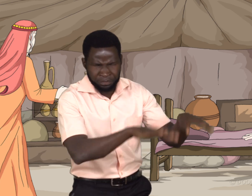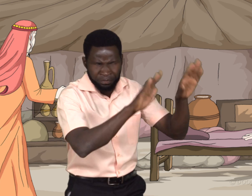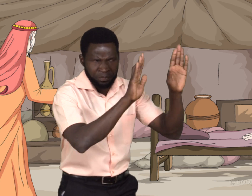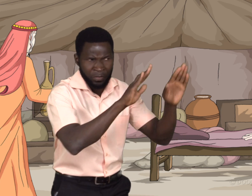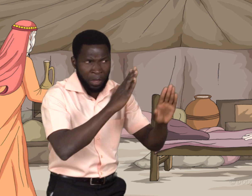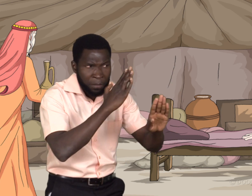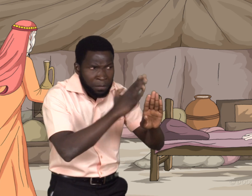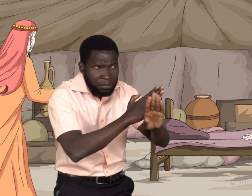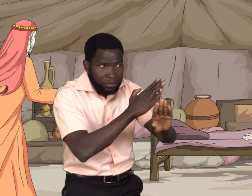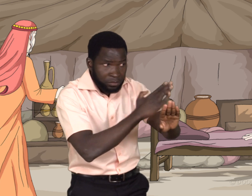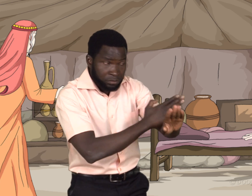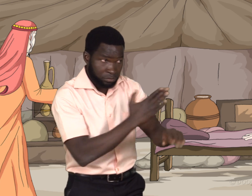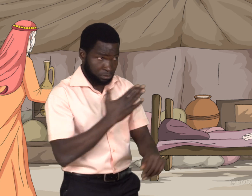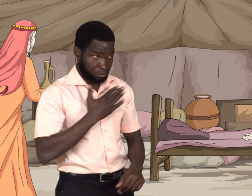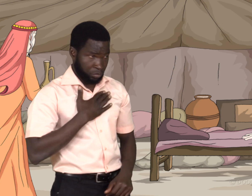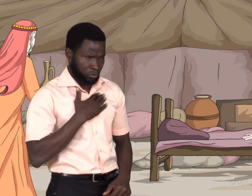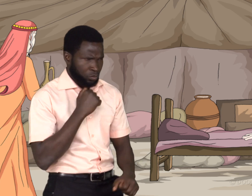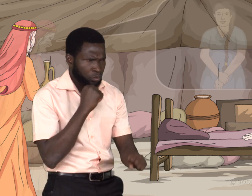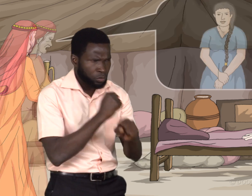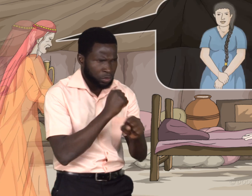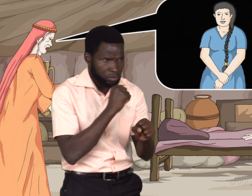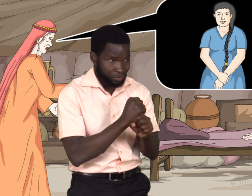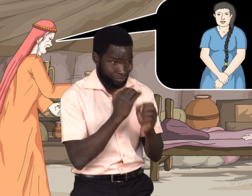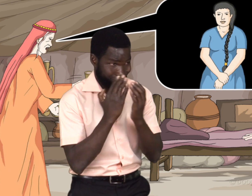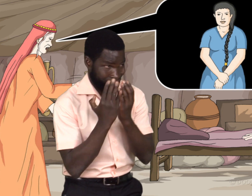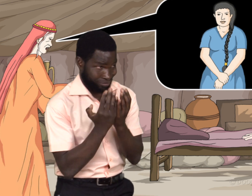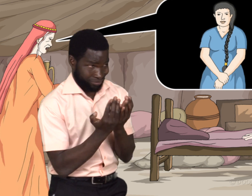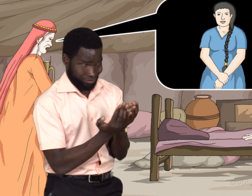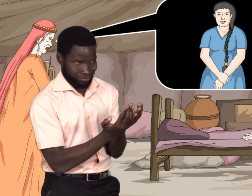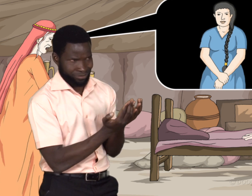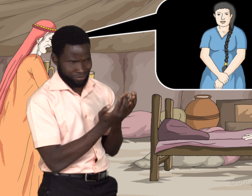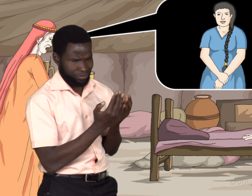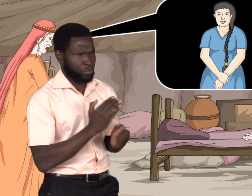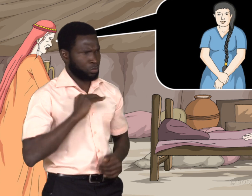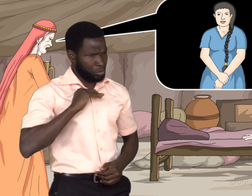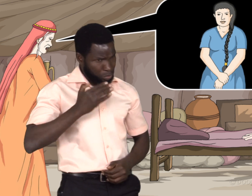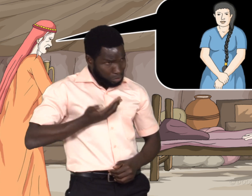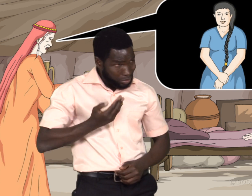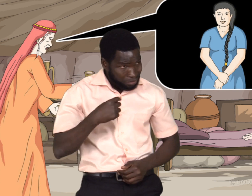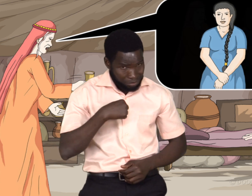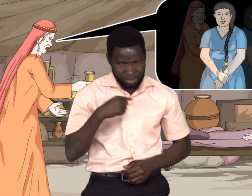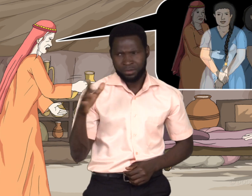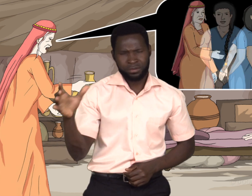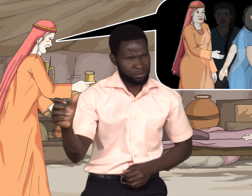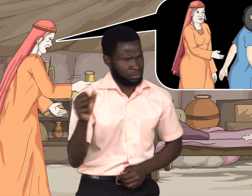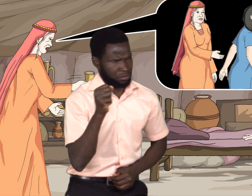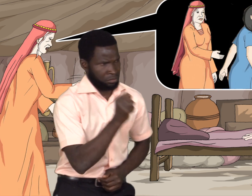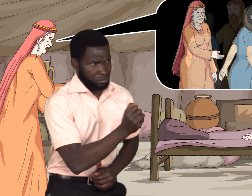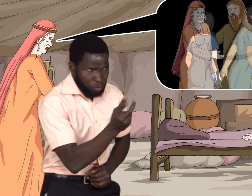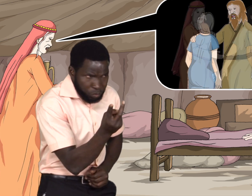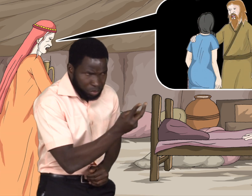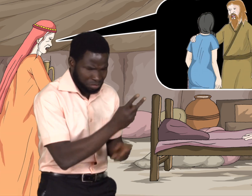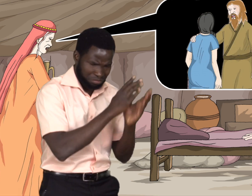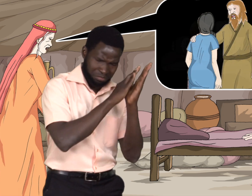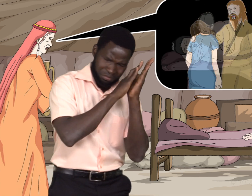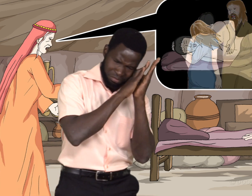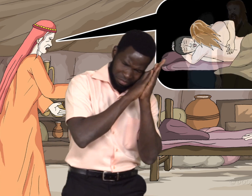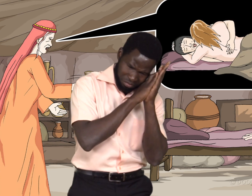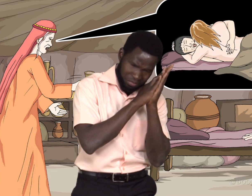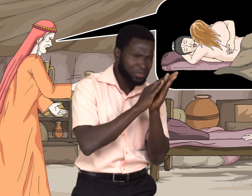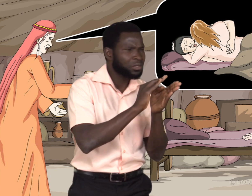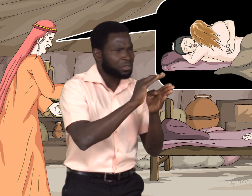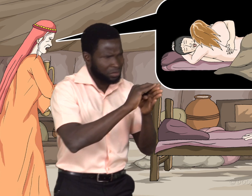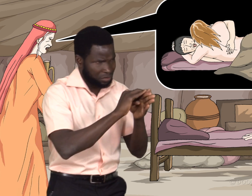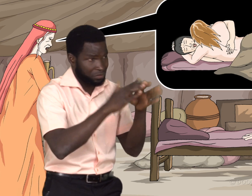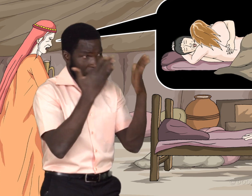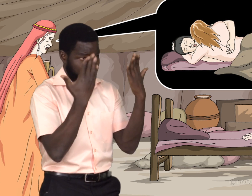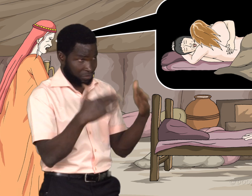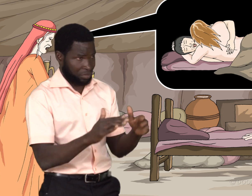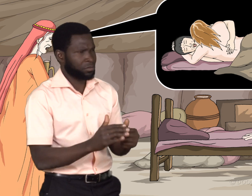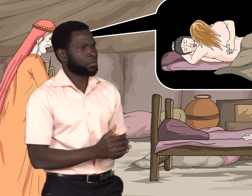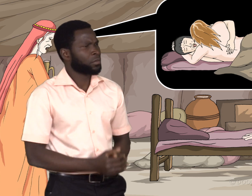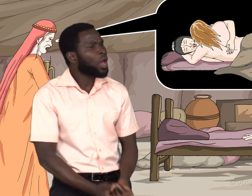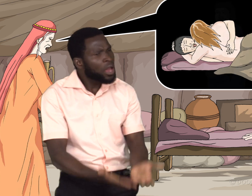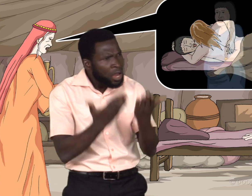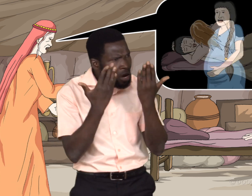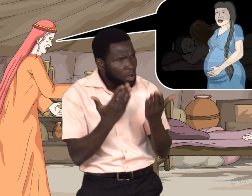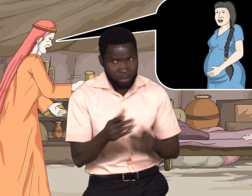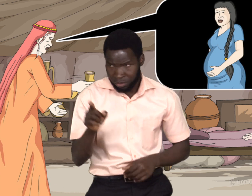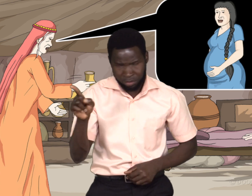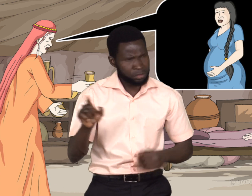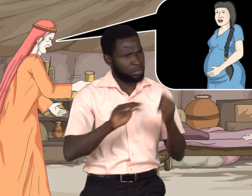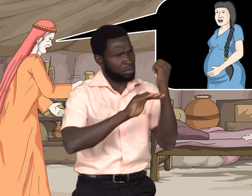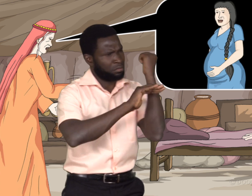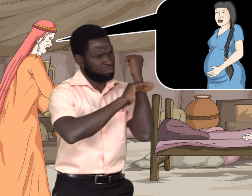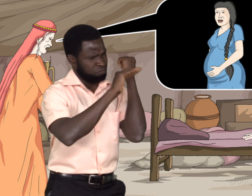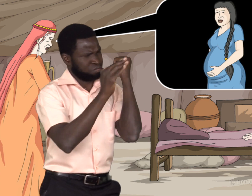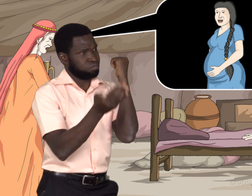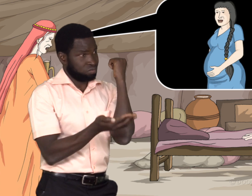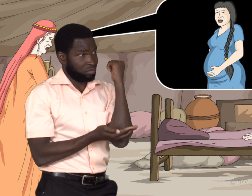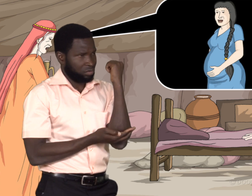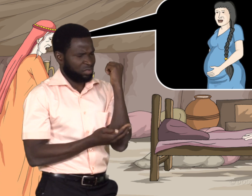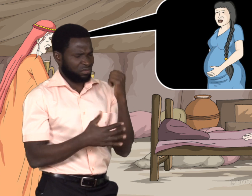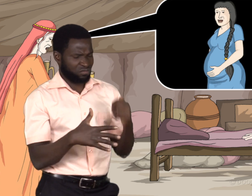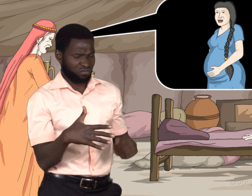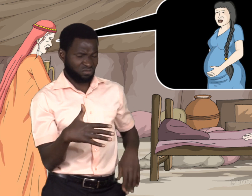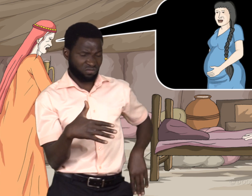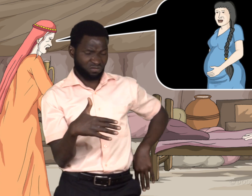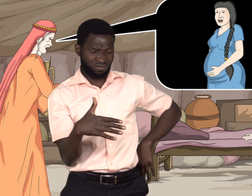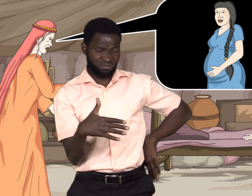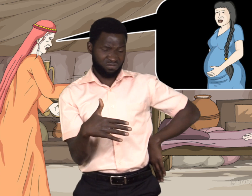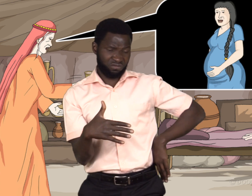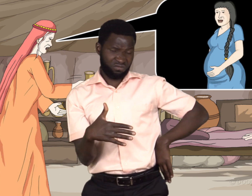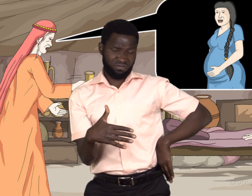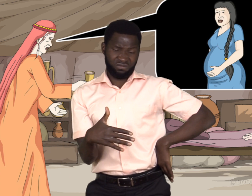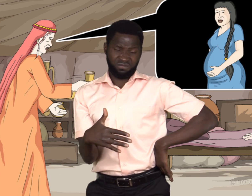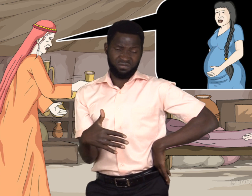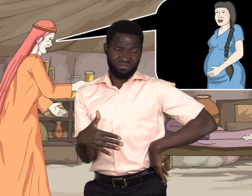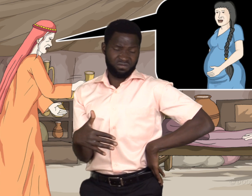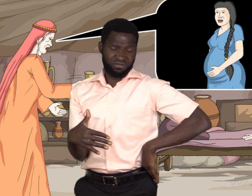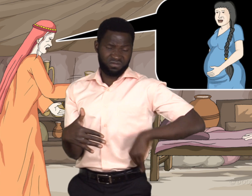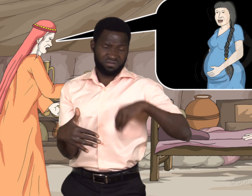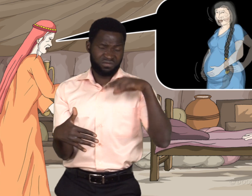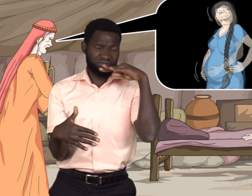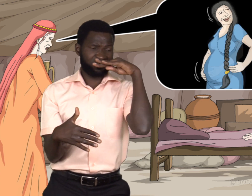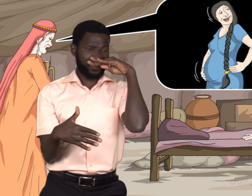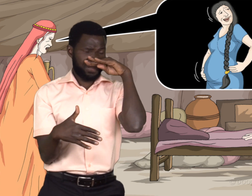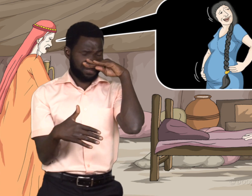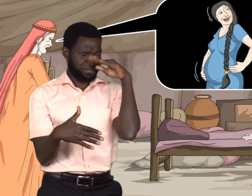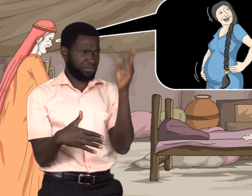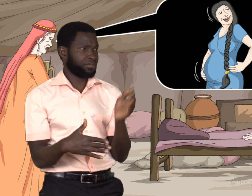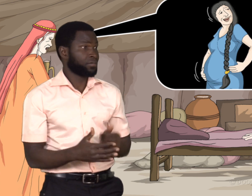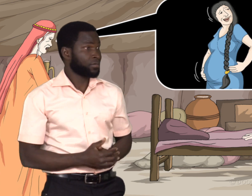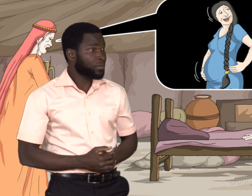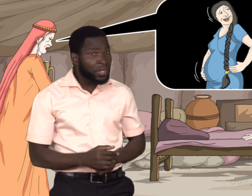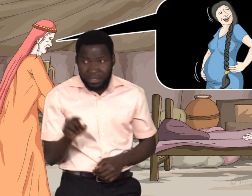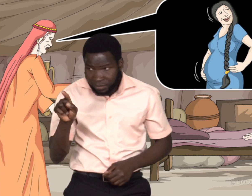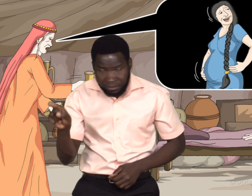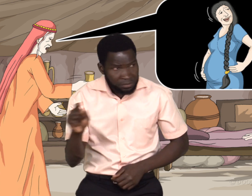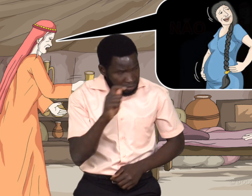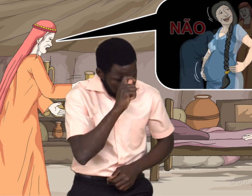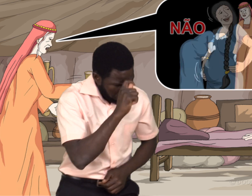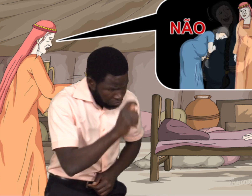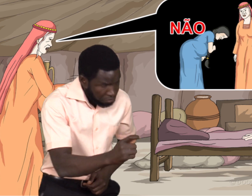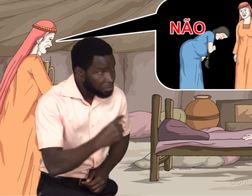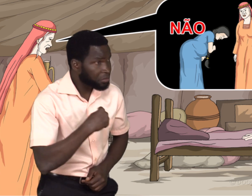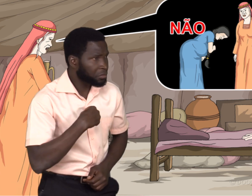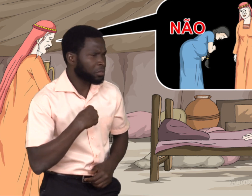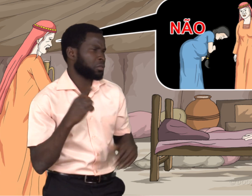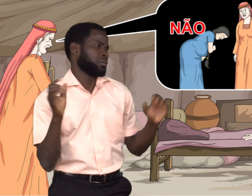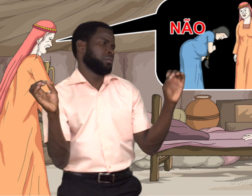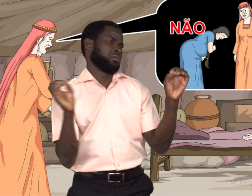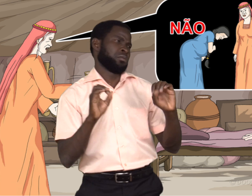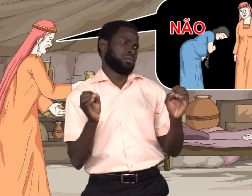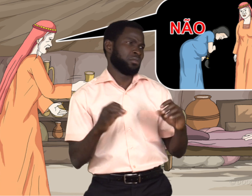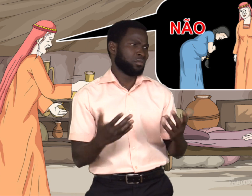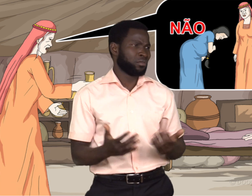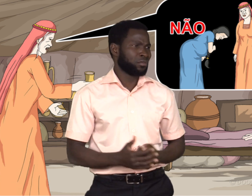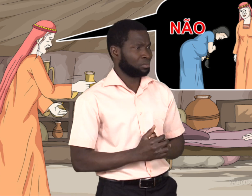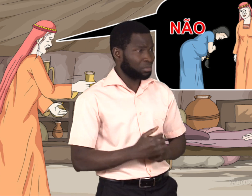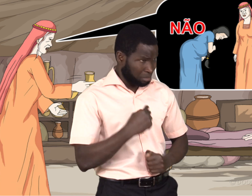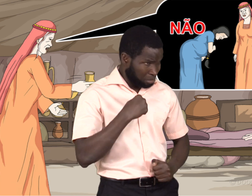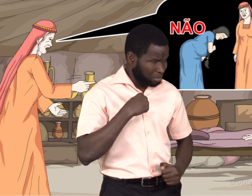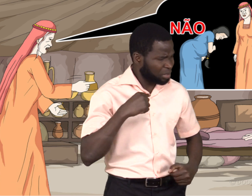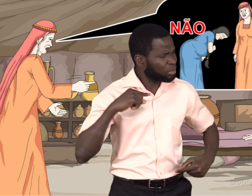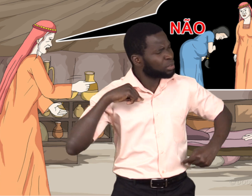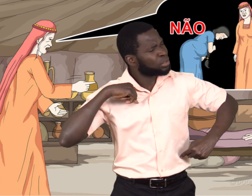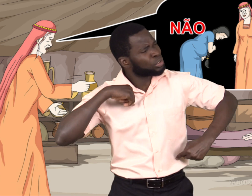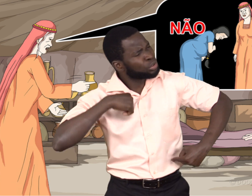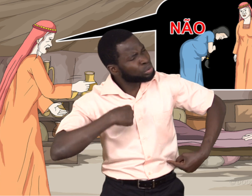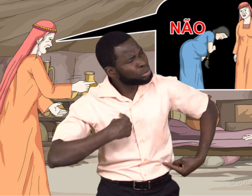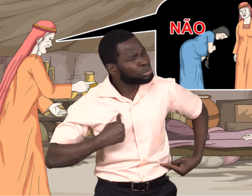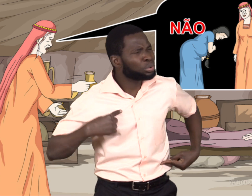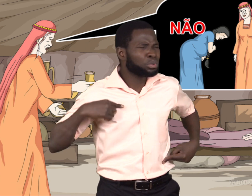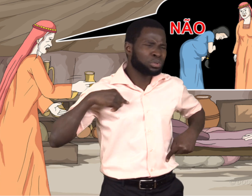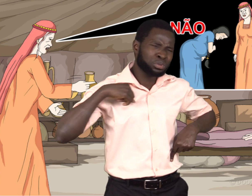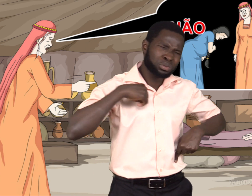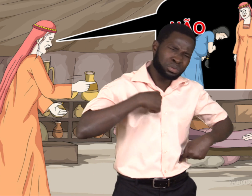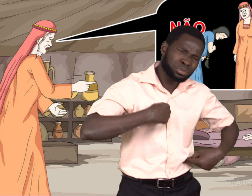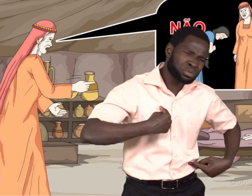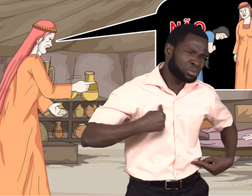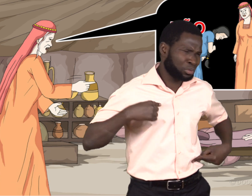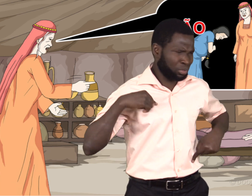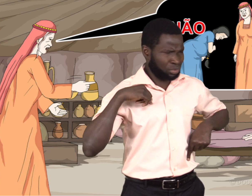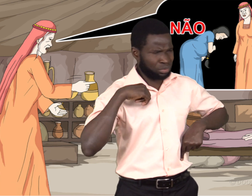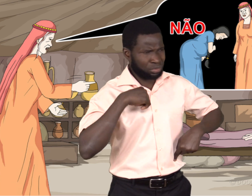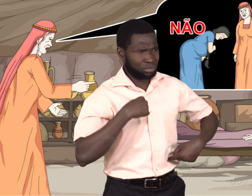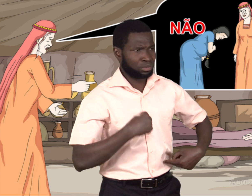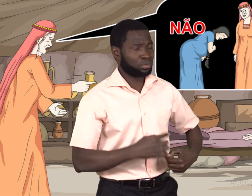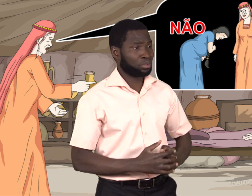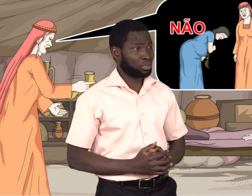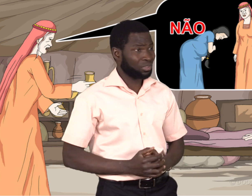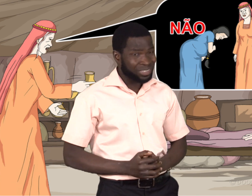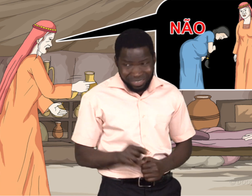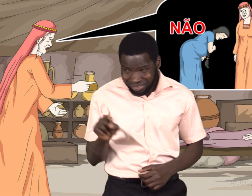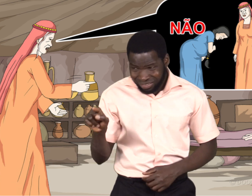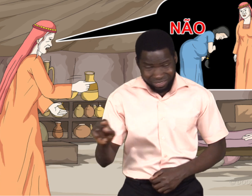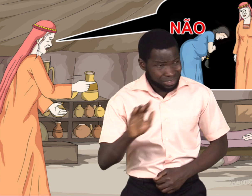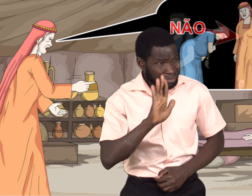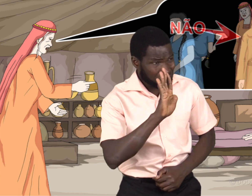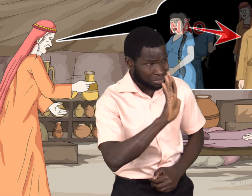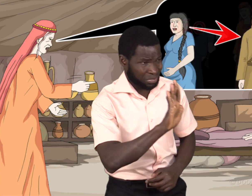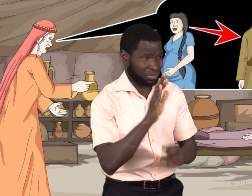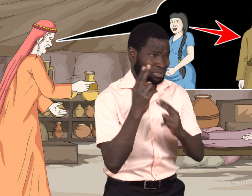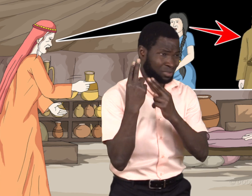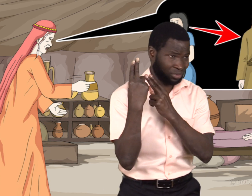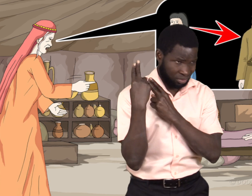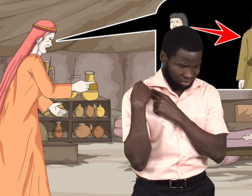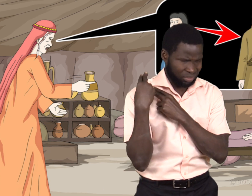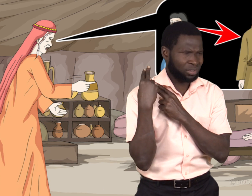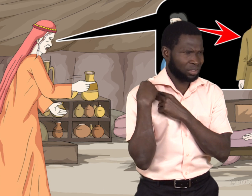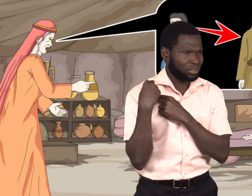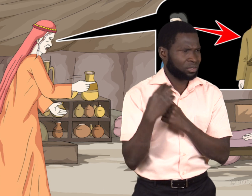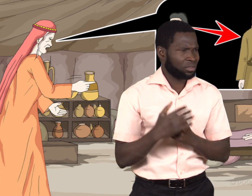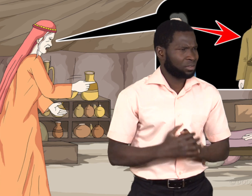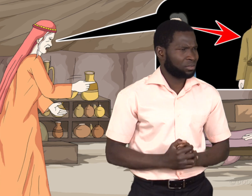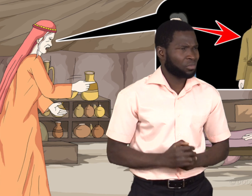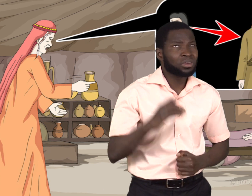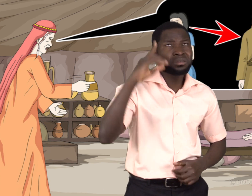I delivered my servant into your arms, and ever since she saw that she was pregnant, she has treated me with contempt.